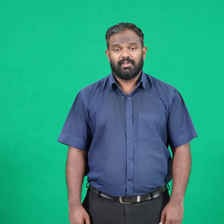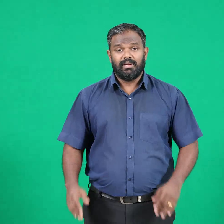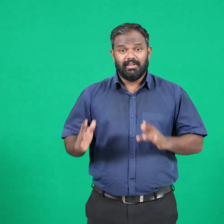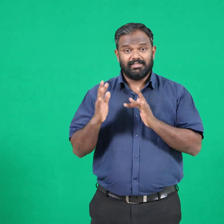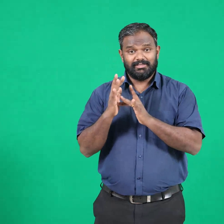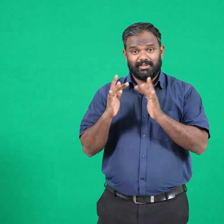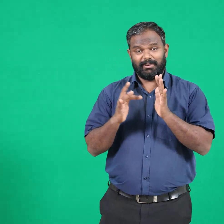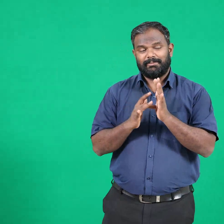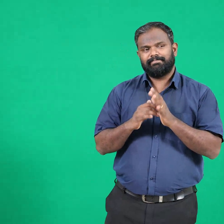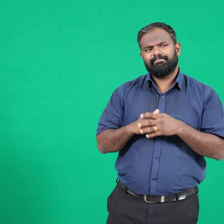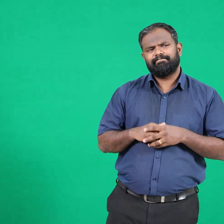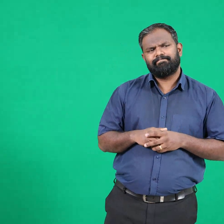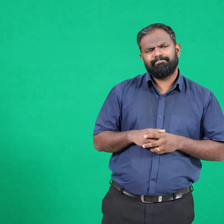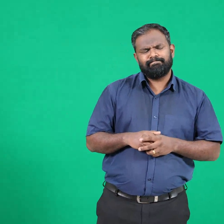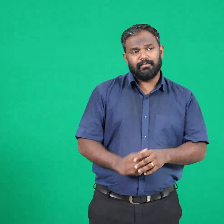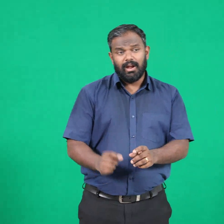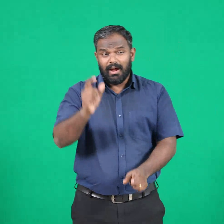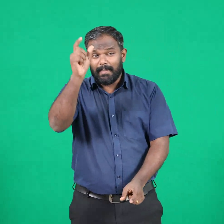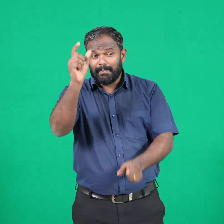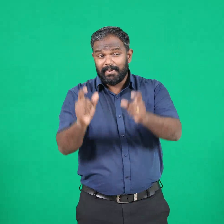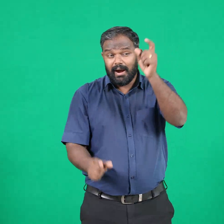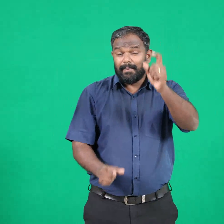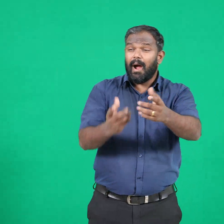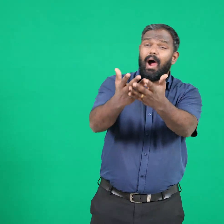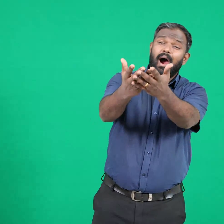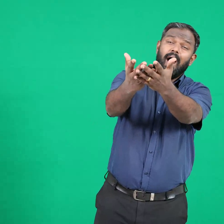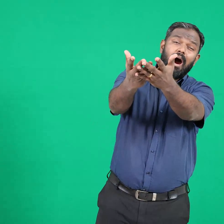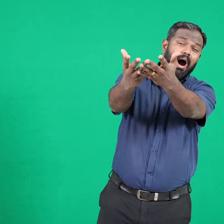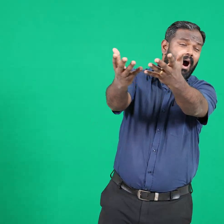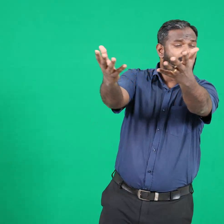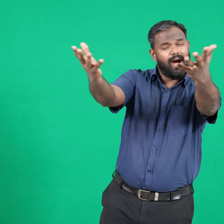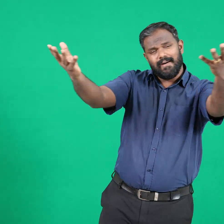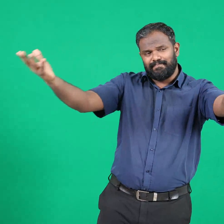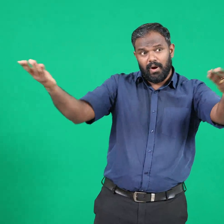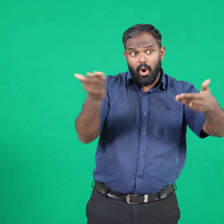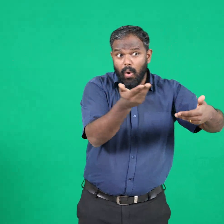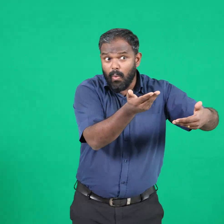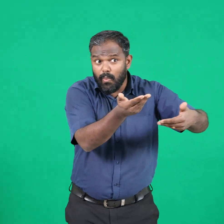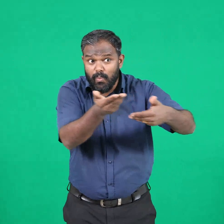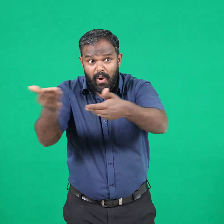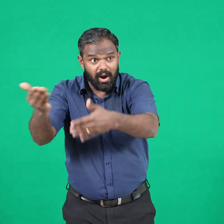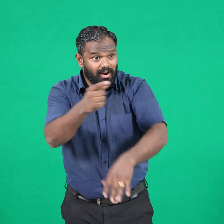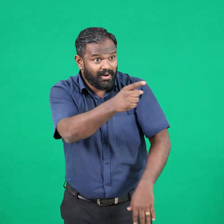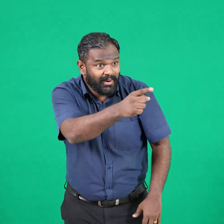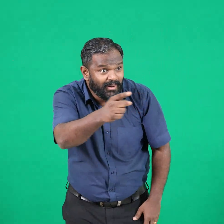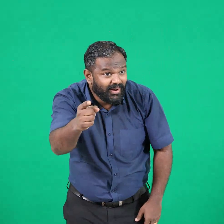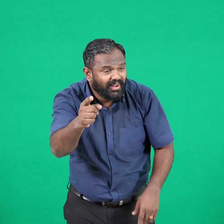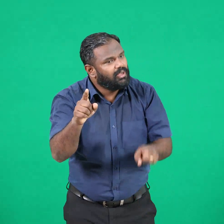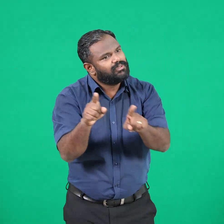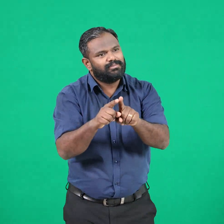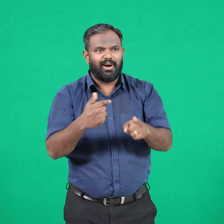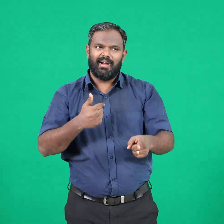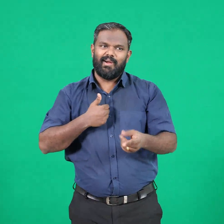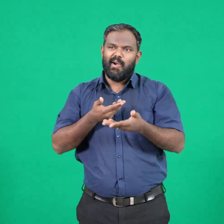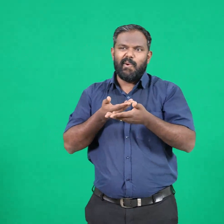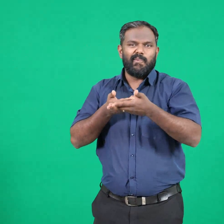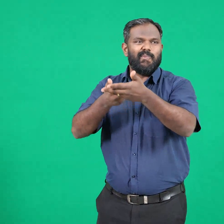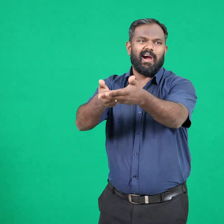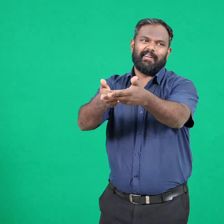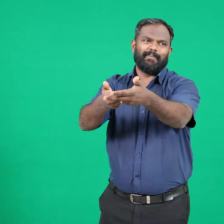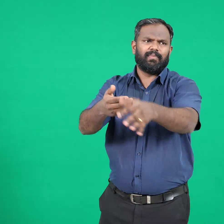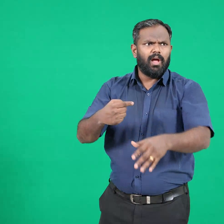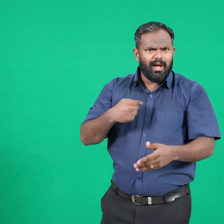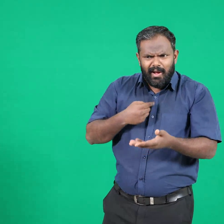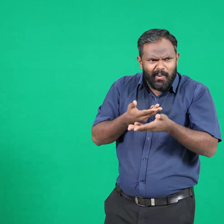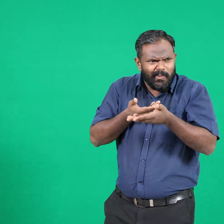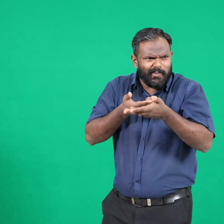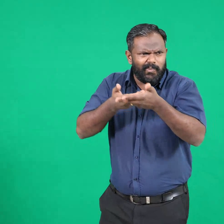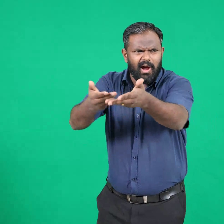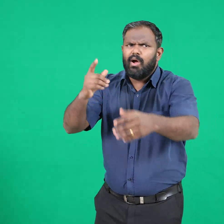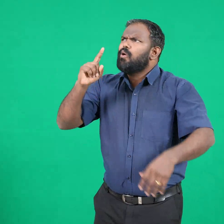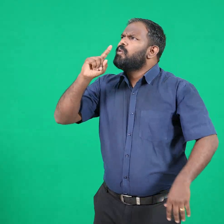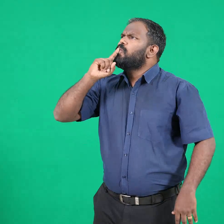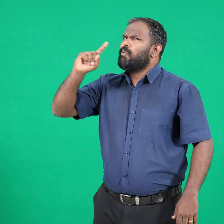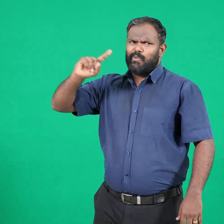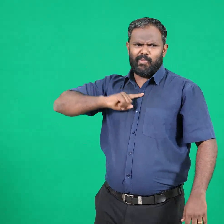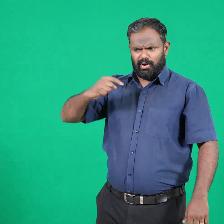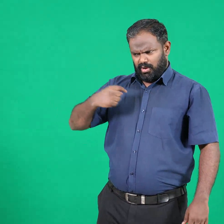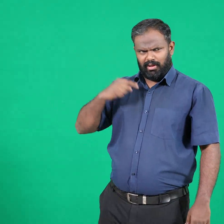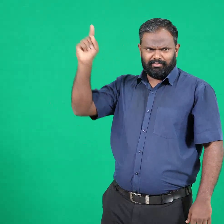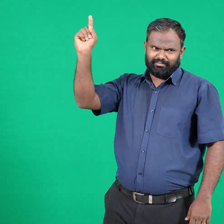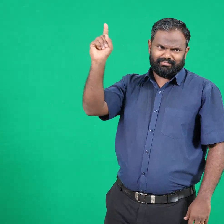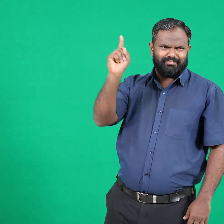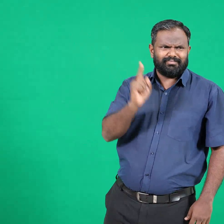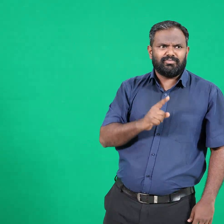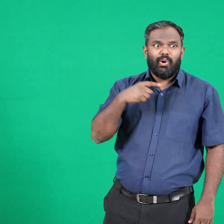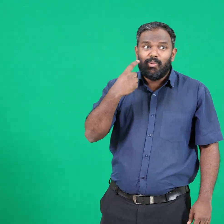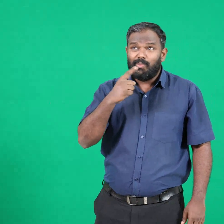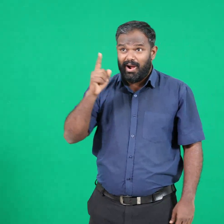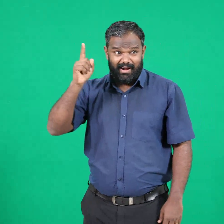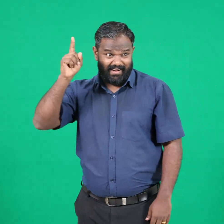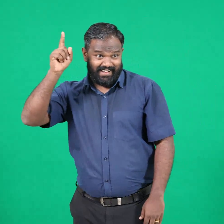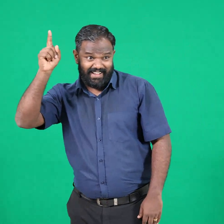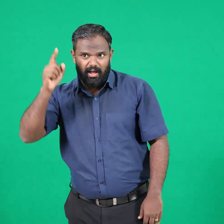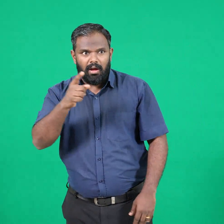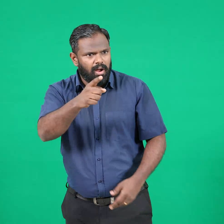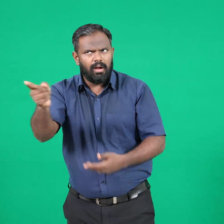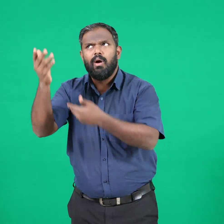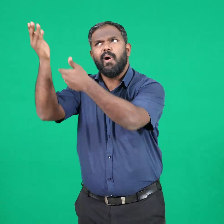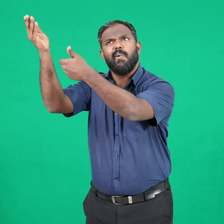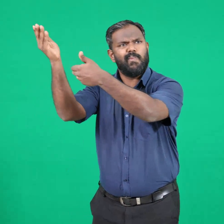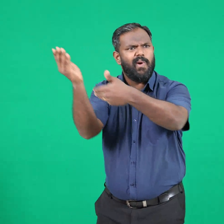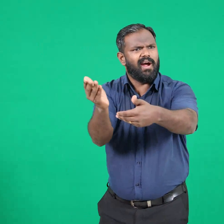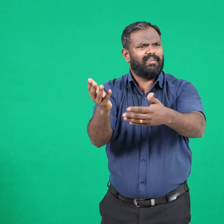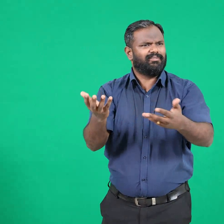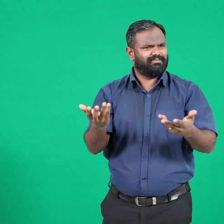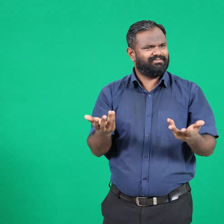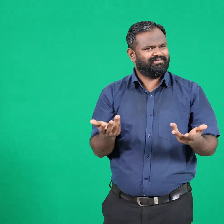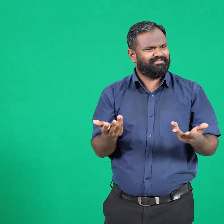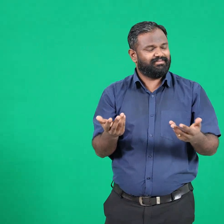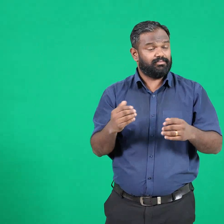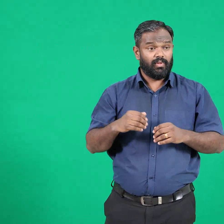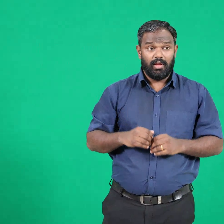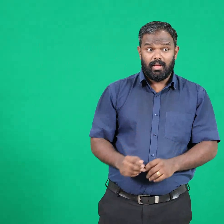He who receives you receives Me, and he who receives Me receives the One who sent Me.